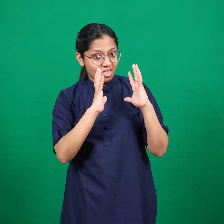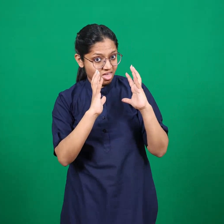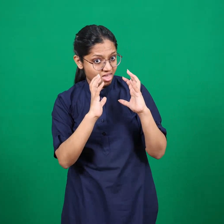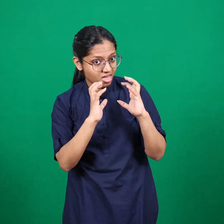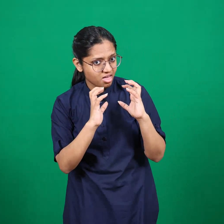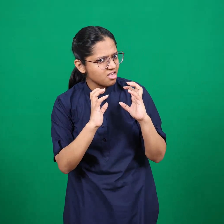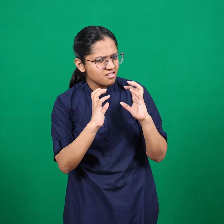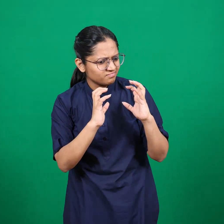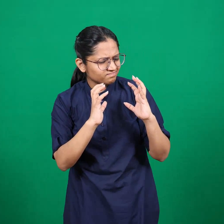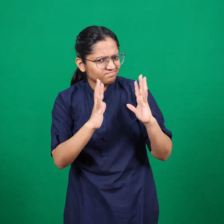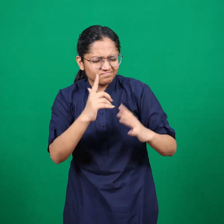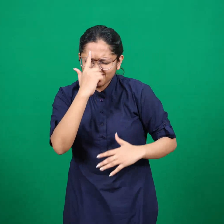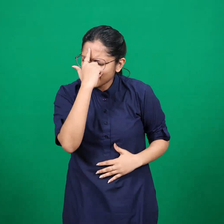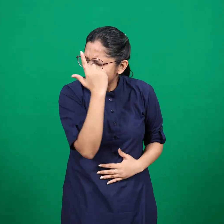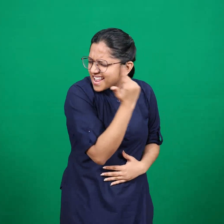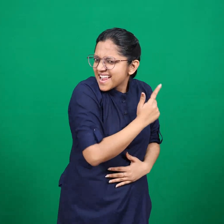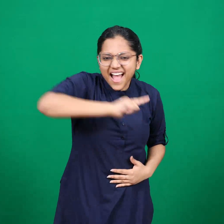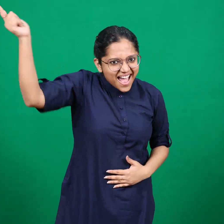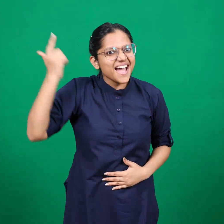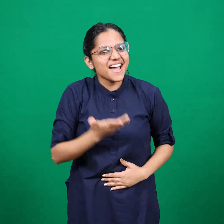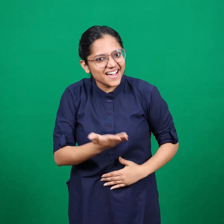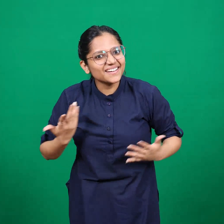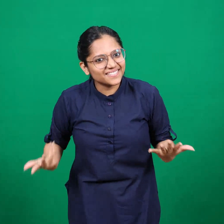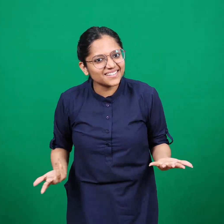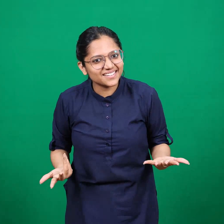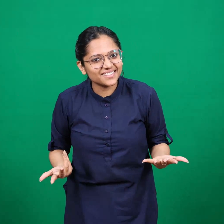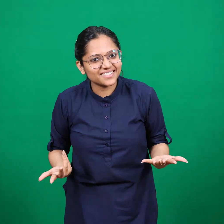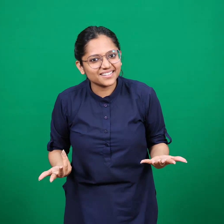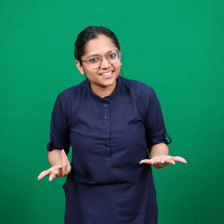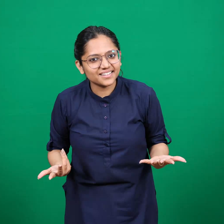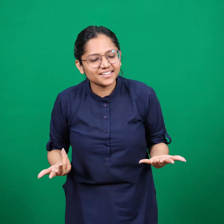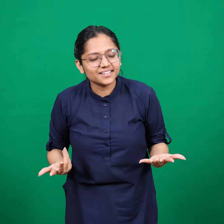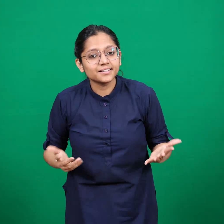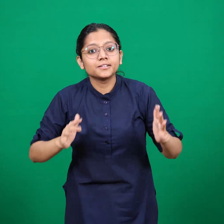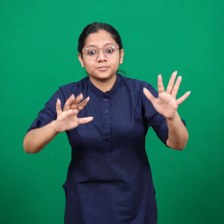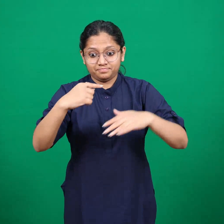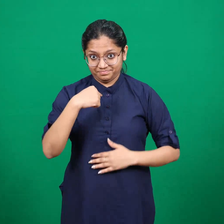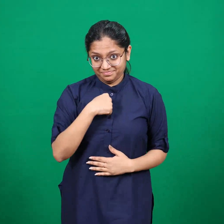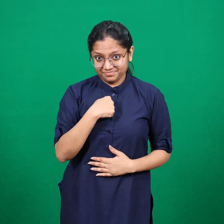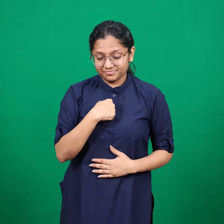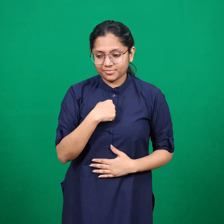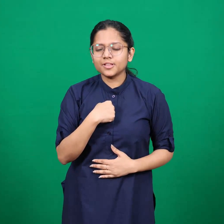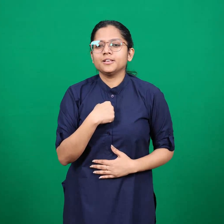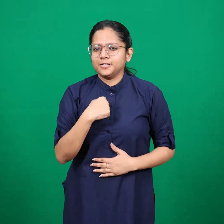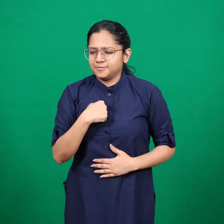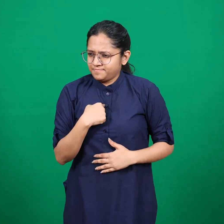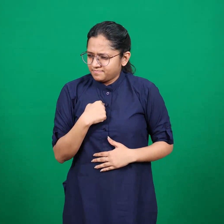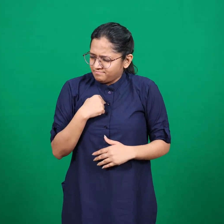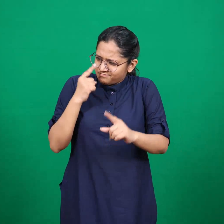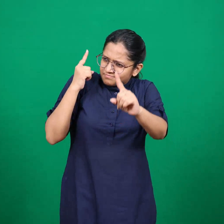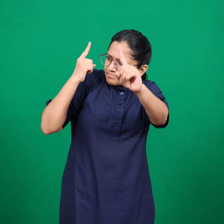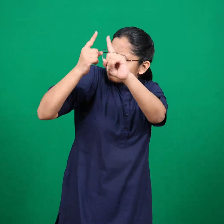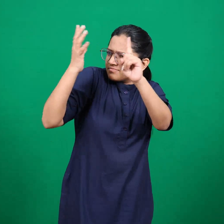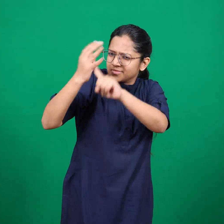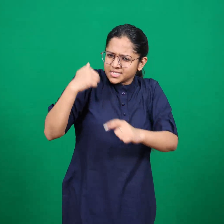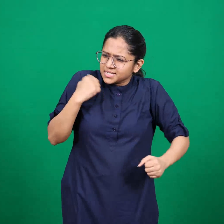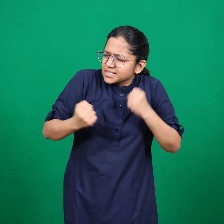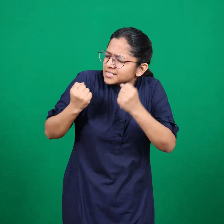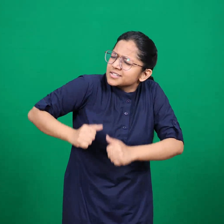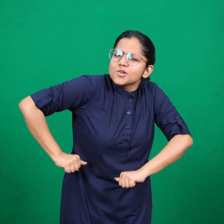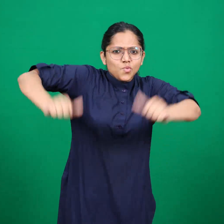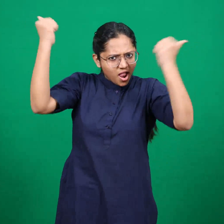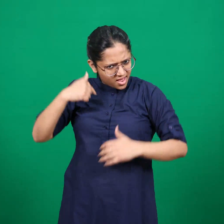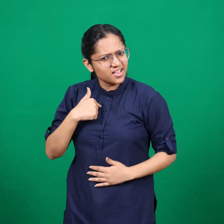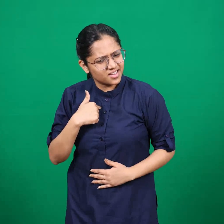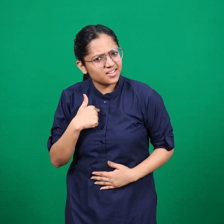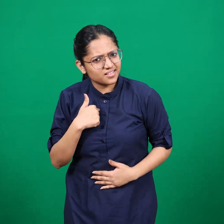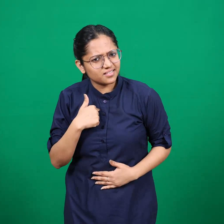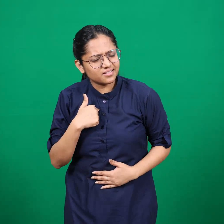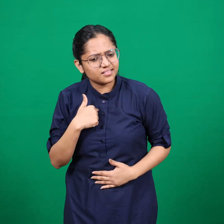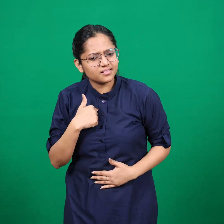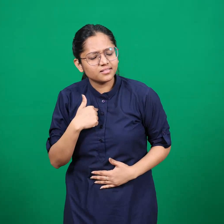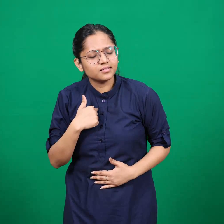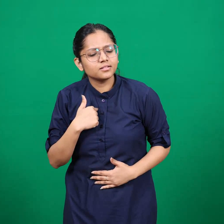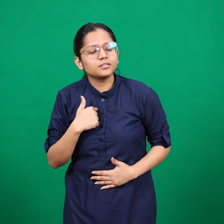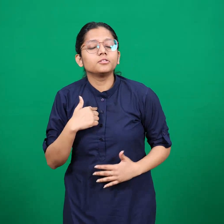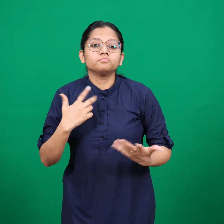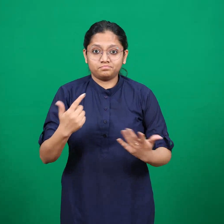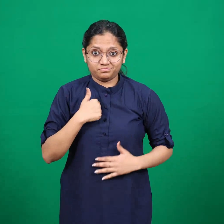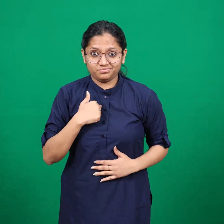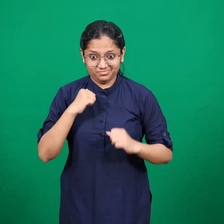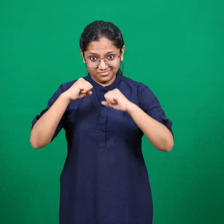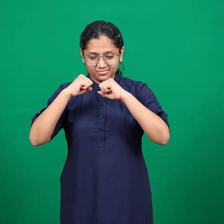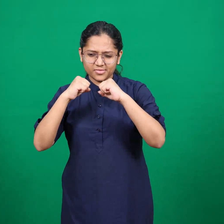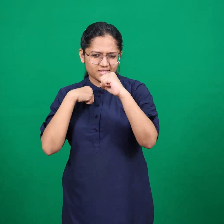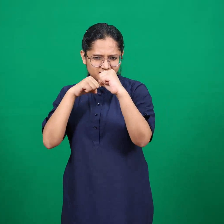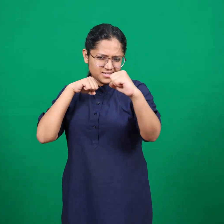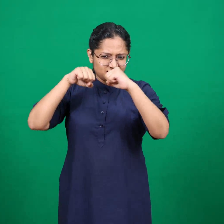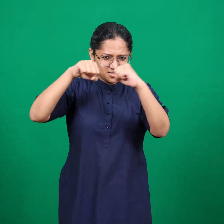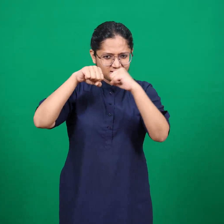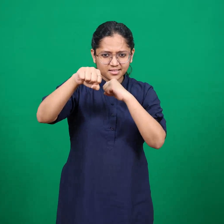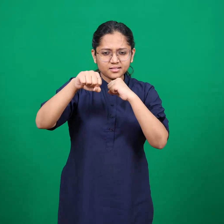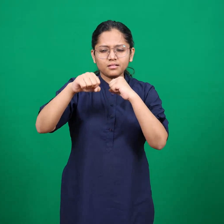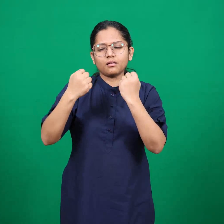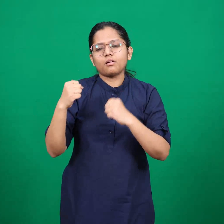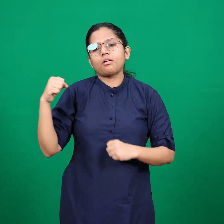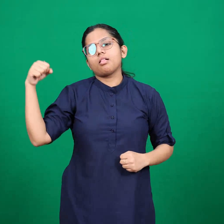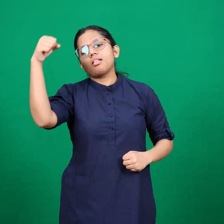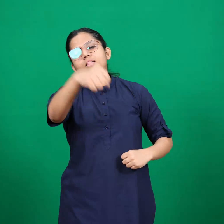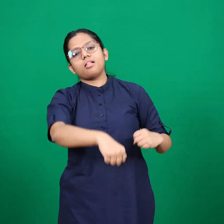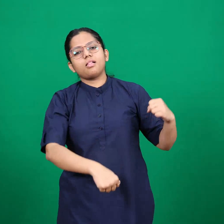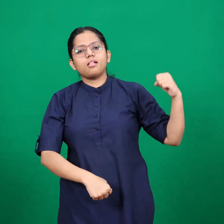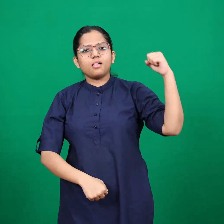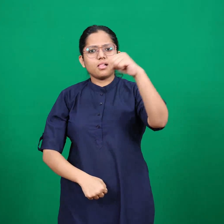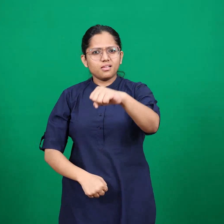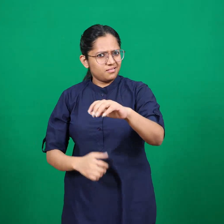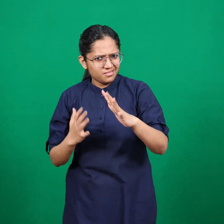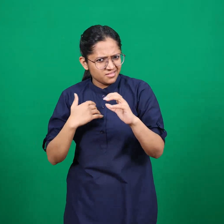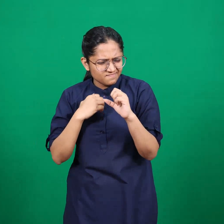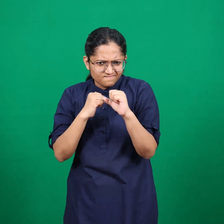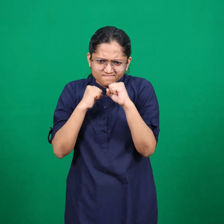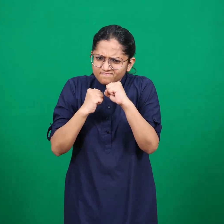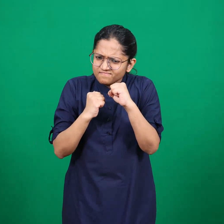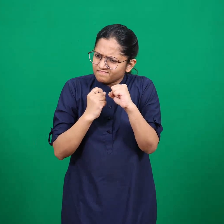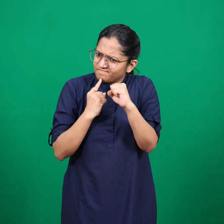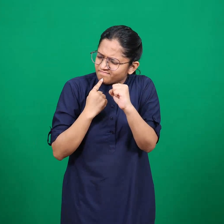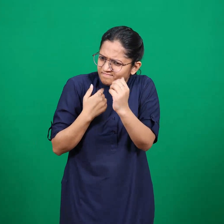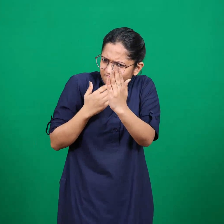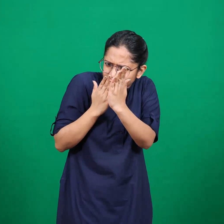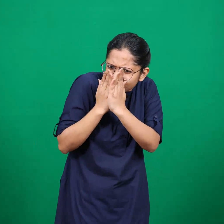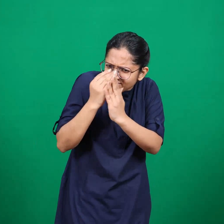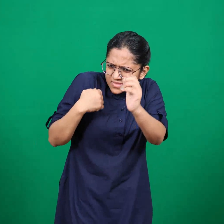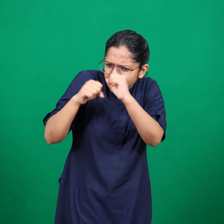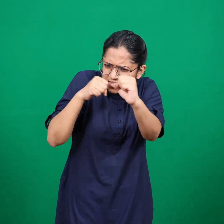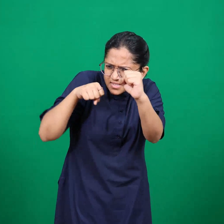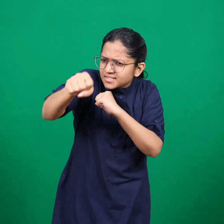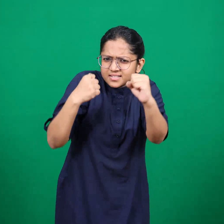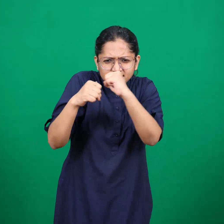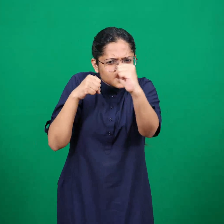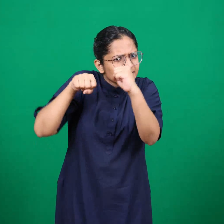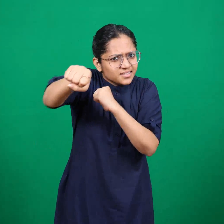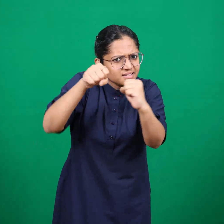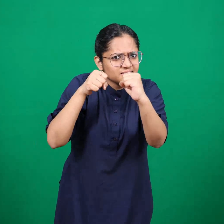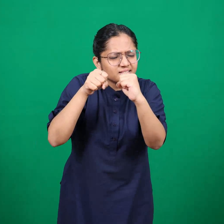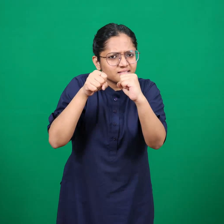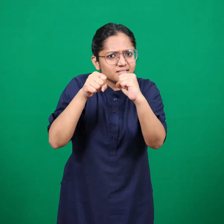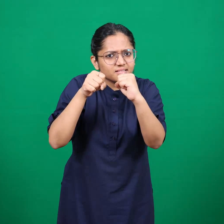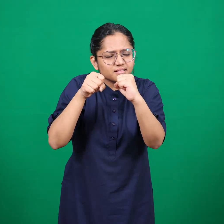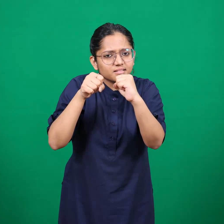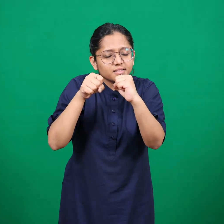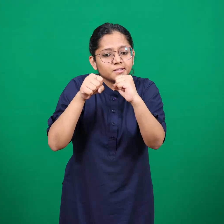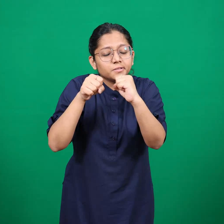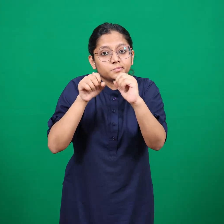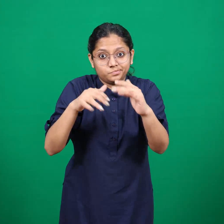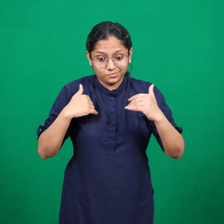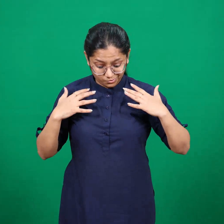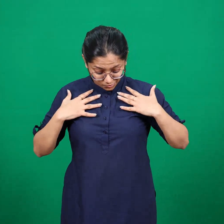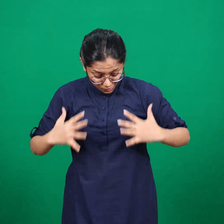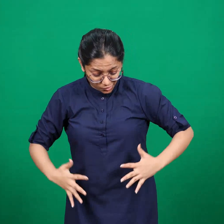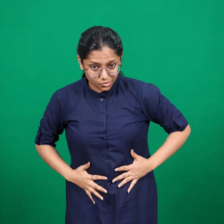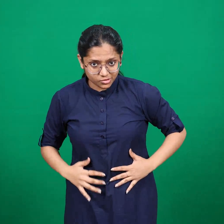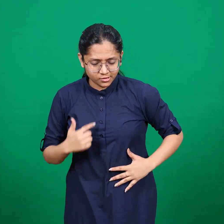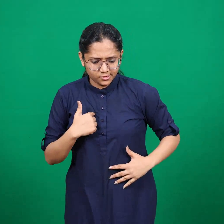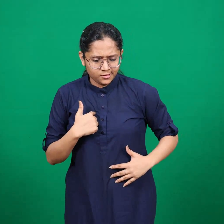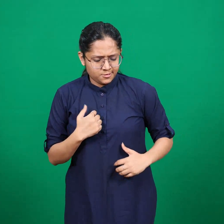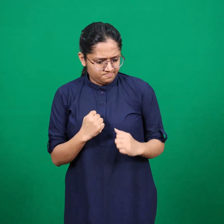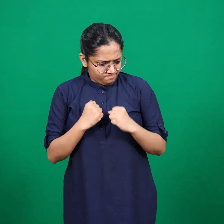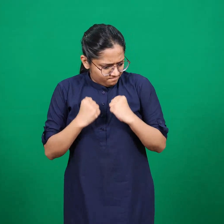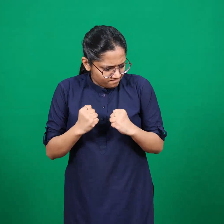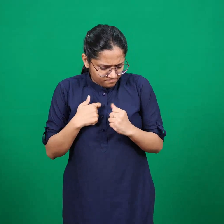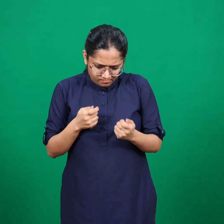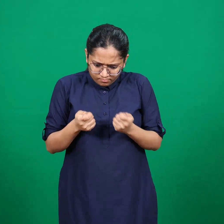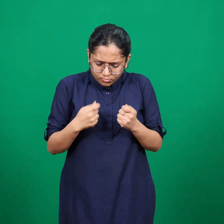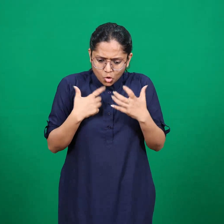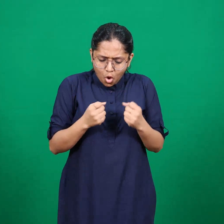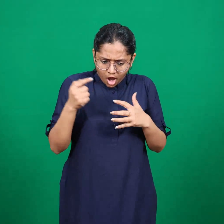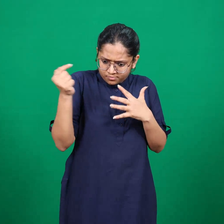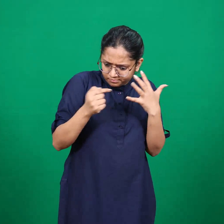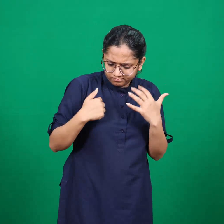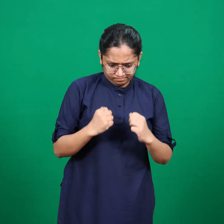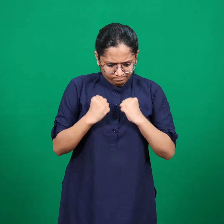Therefore I do not run aimlessly; I do not fight like I am beating the air.